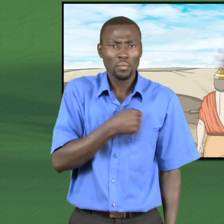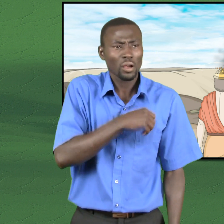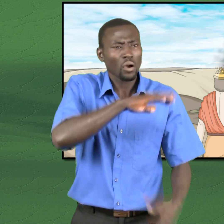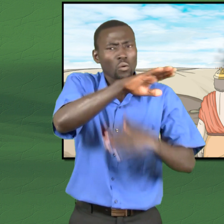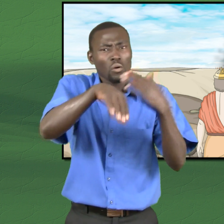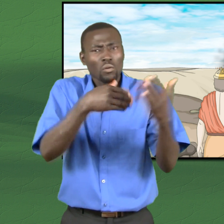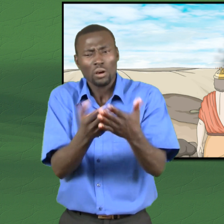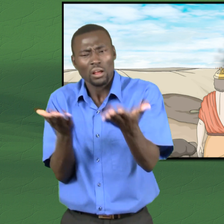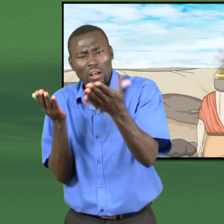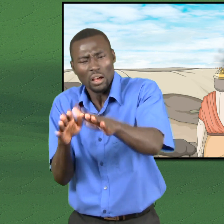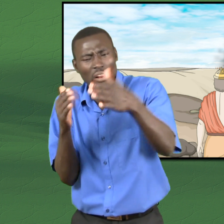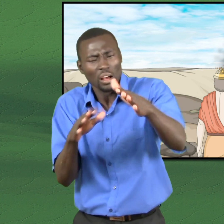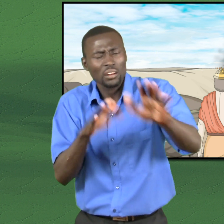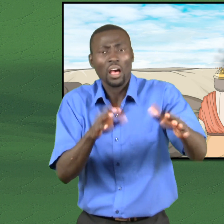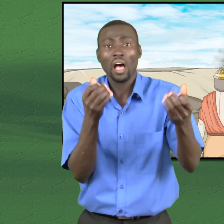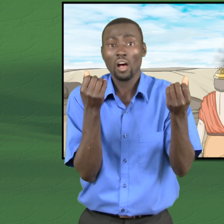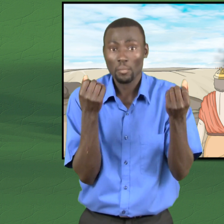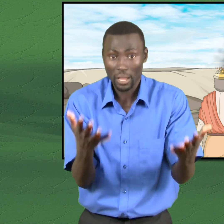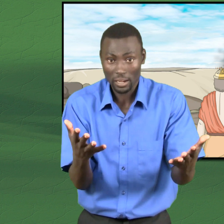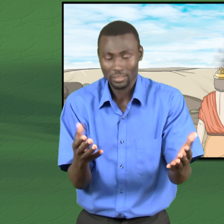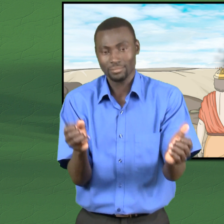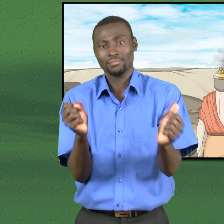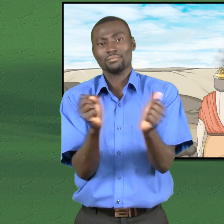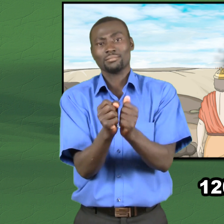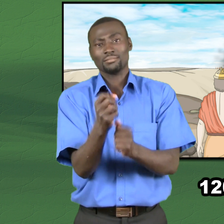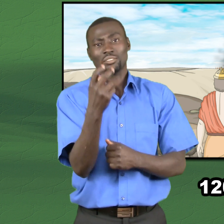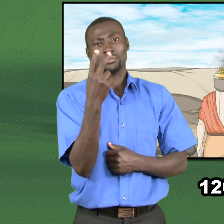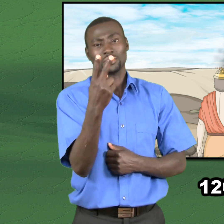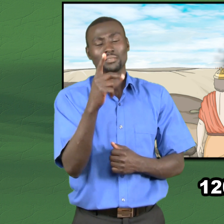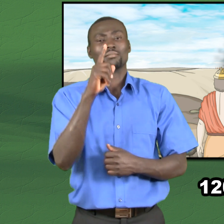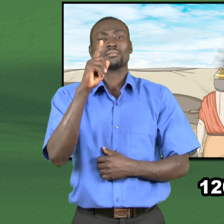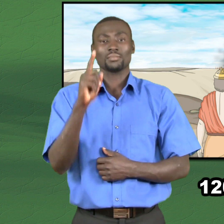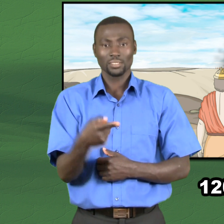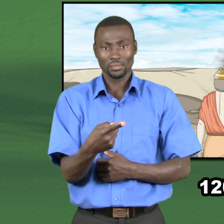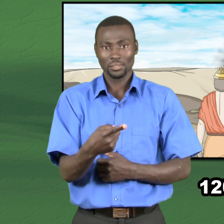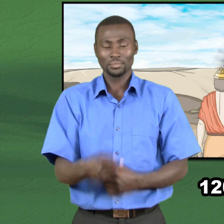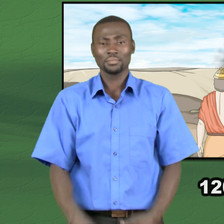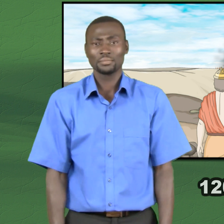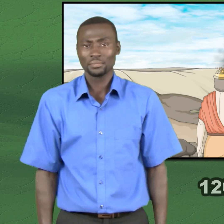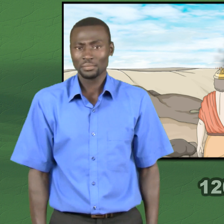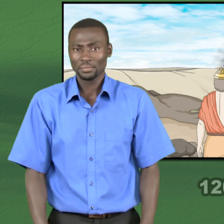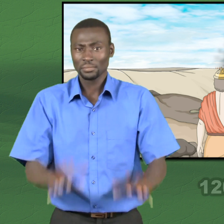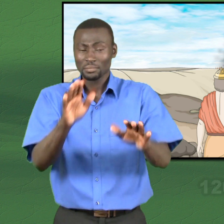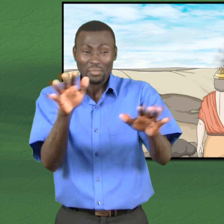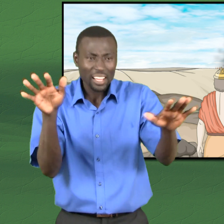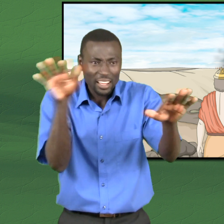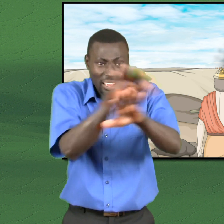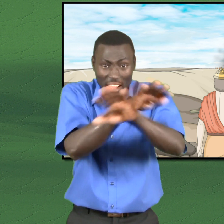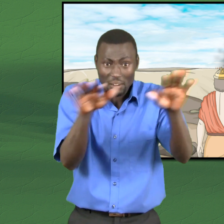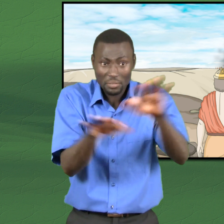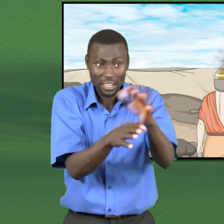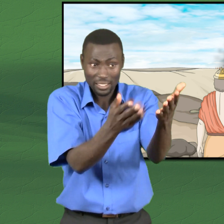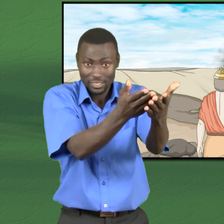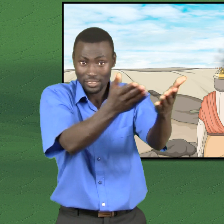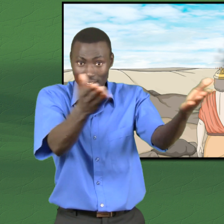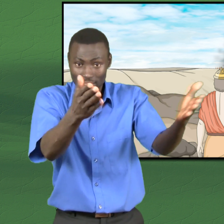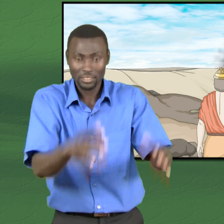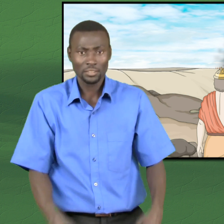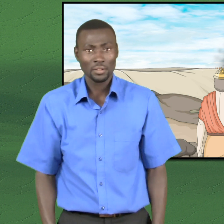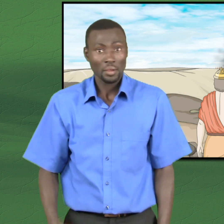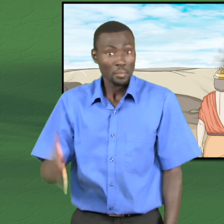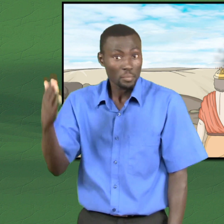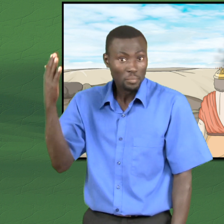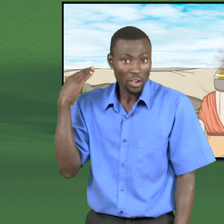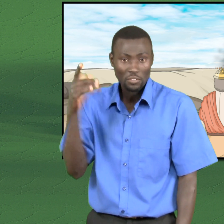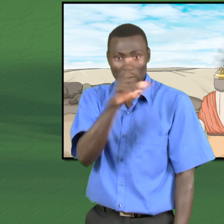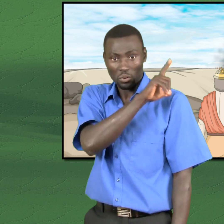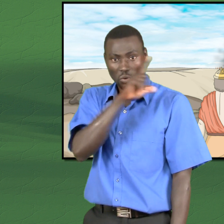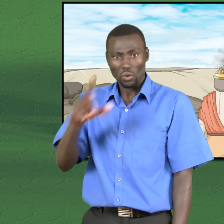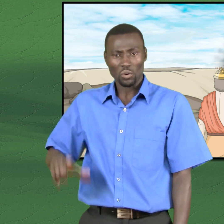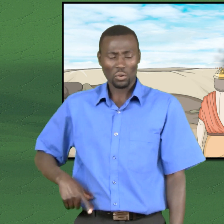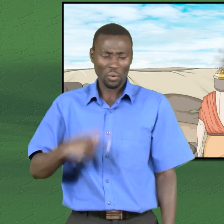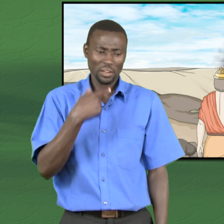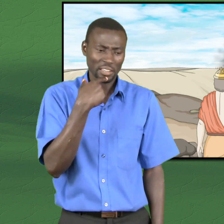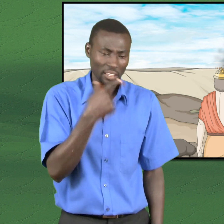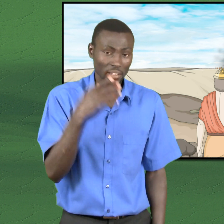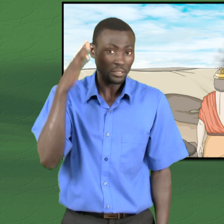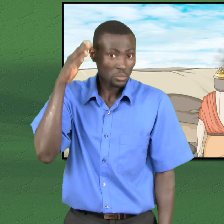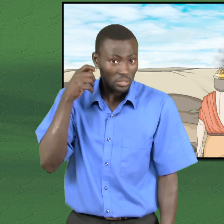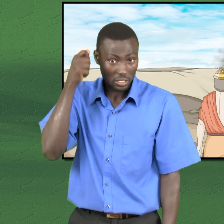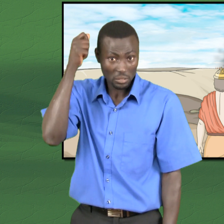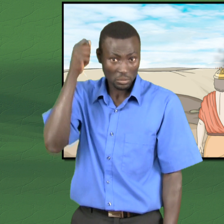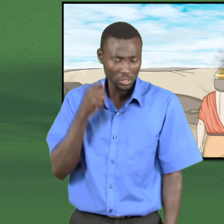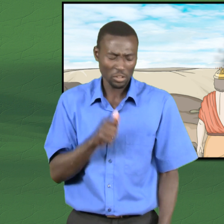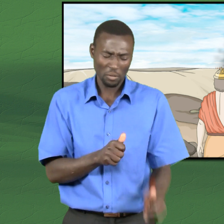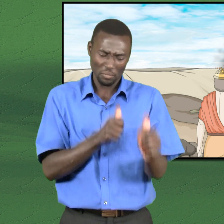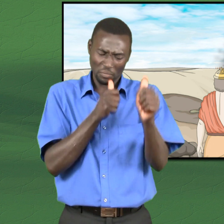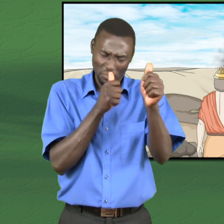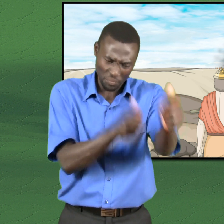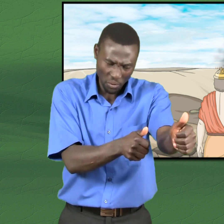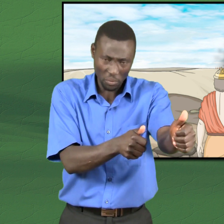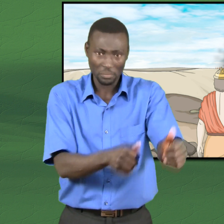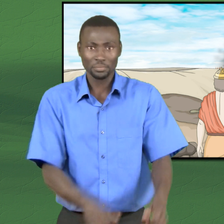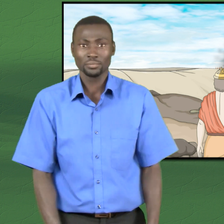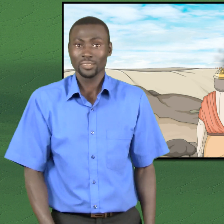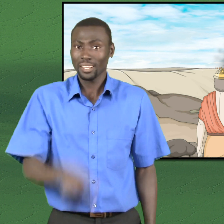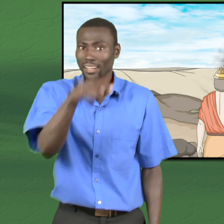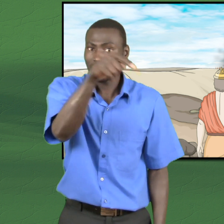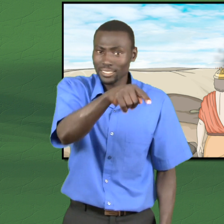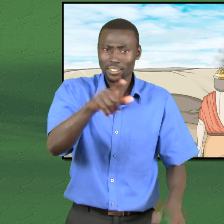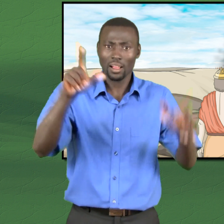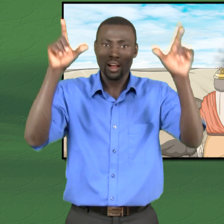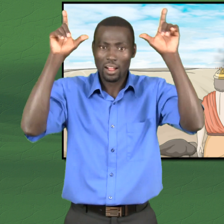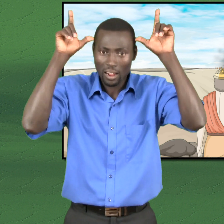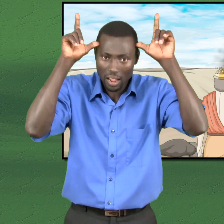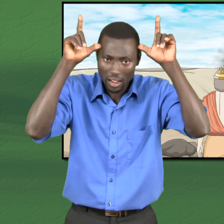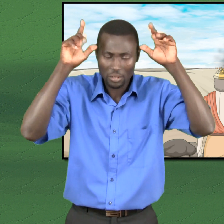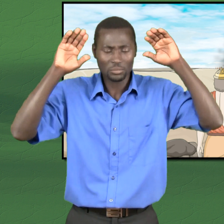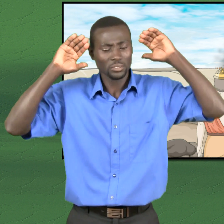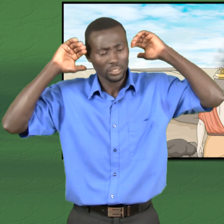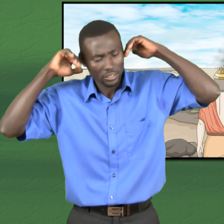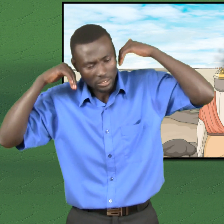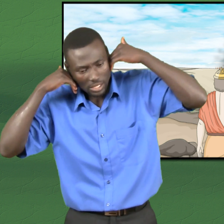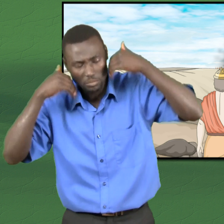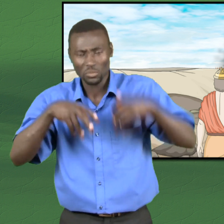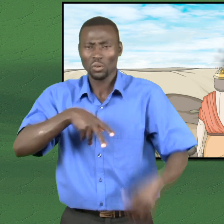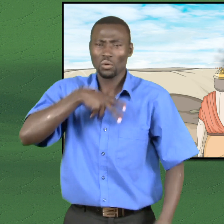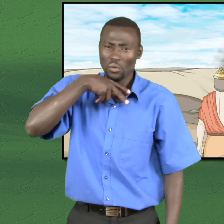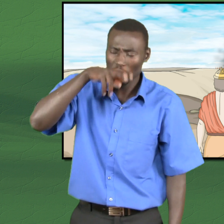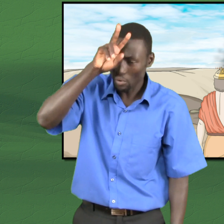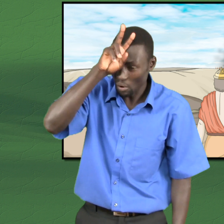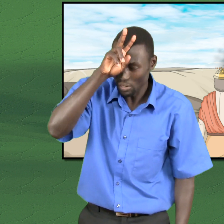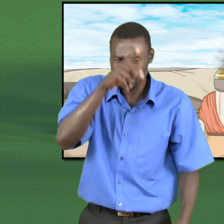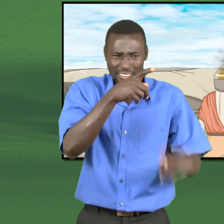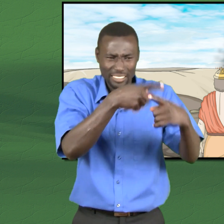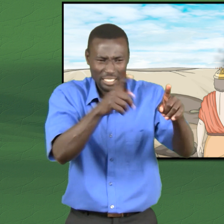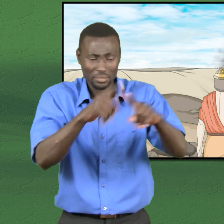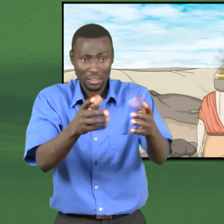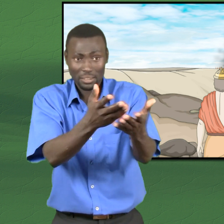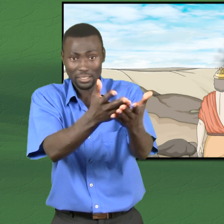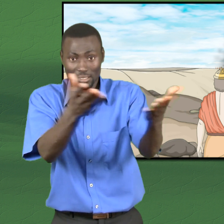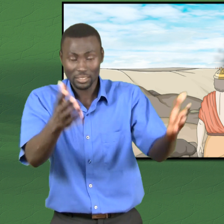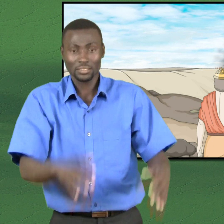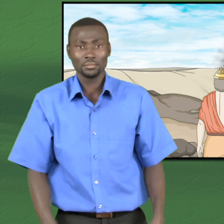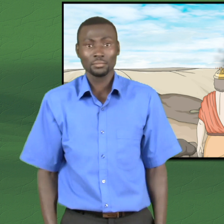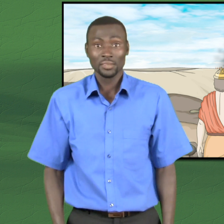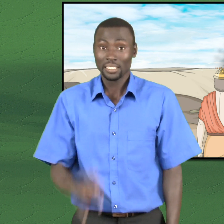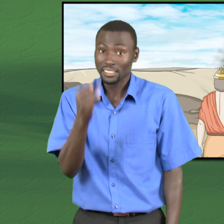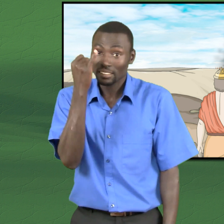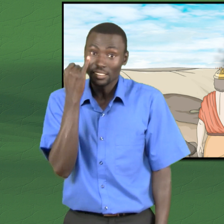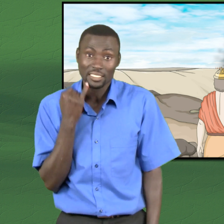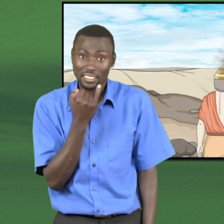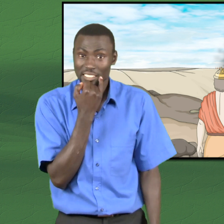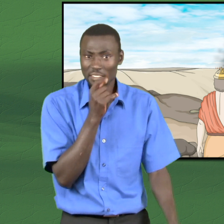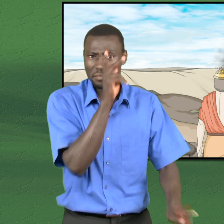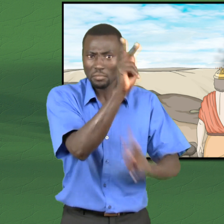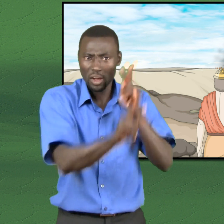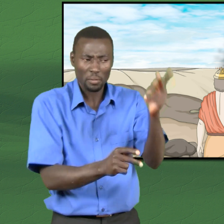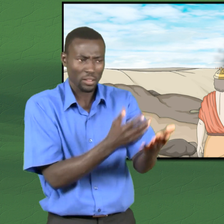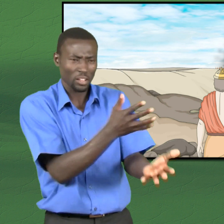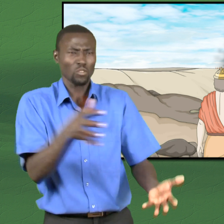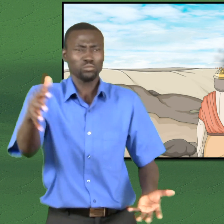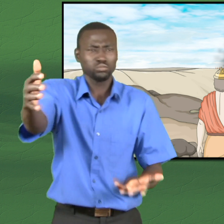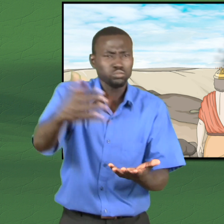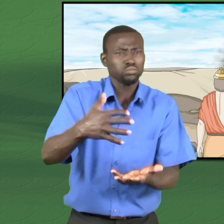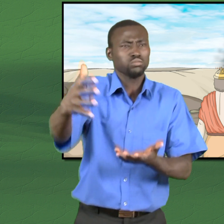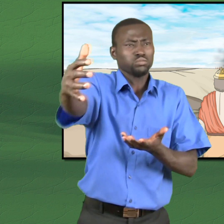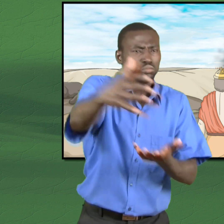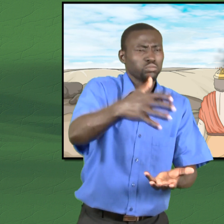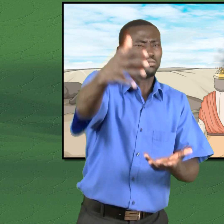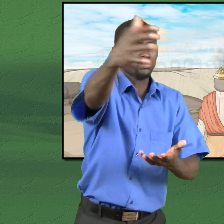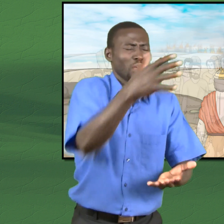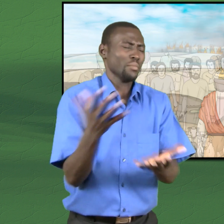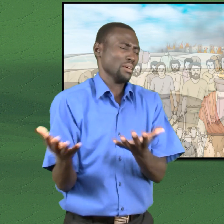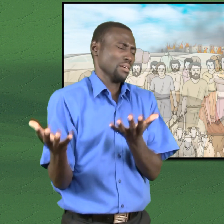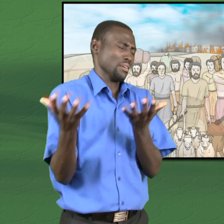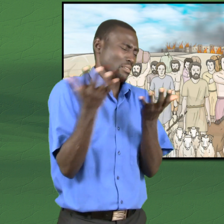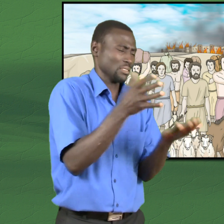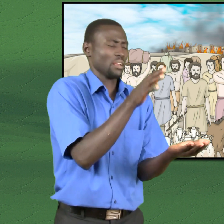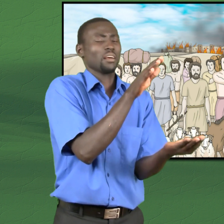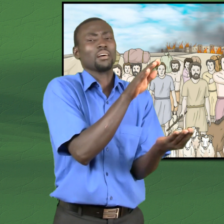A total of twelve thousand men and women fell that day—all the people of Ai. Joshua did not draw back the hand that held his battle lance until he had devoted to destruction all who lived in Ai.